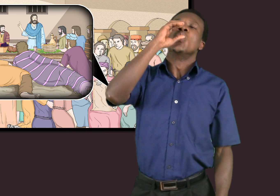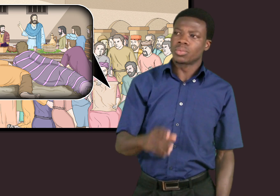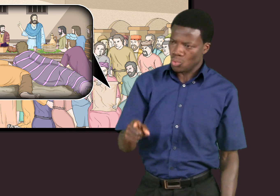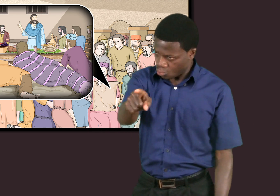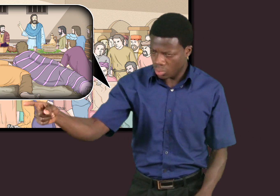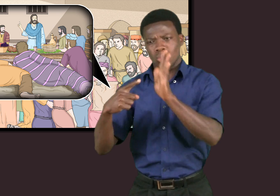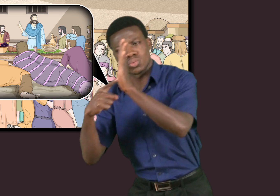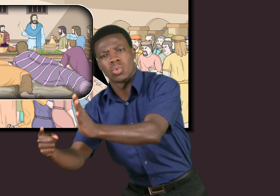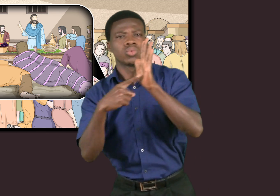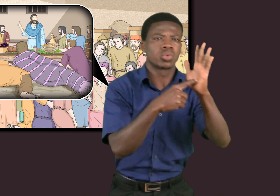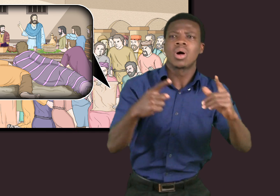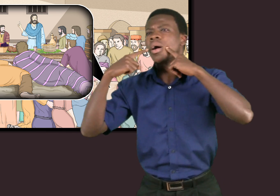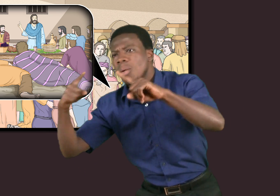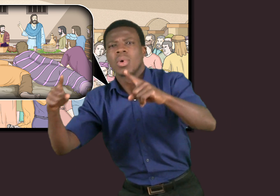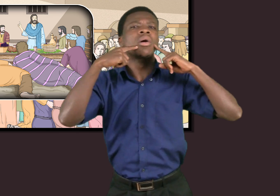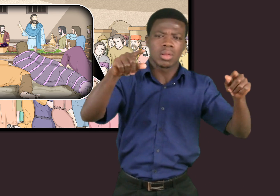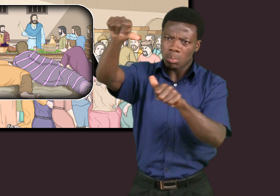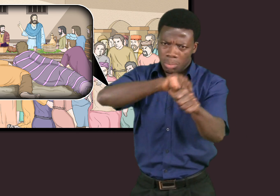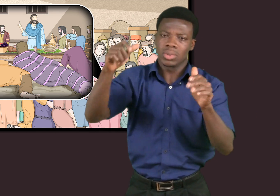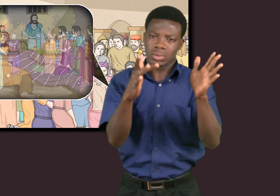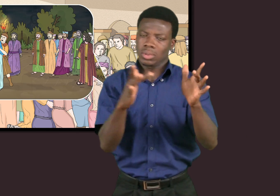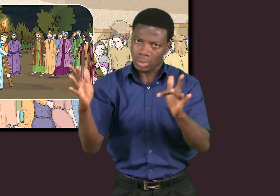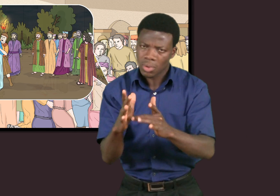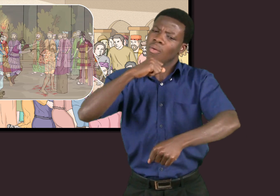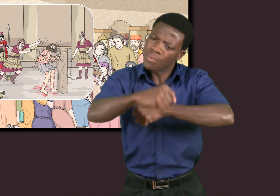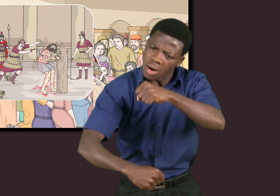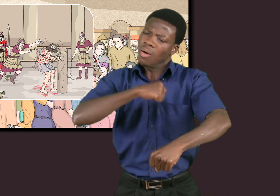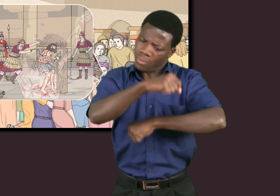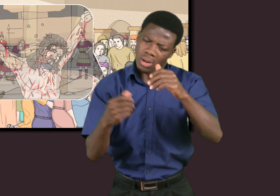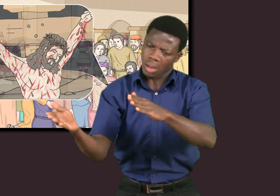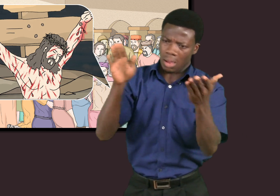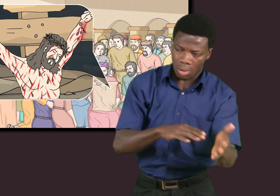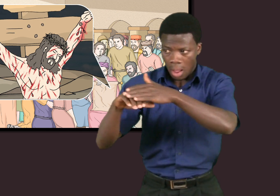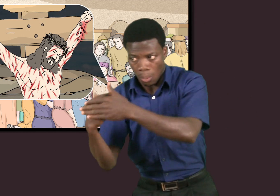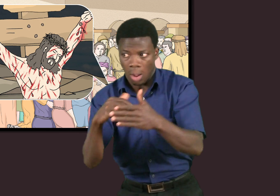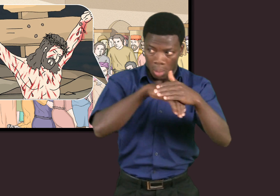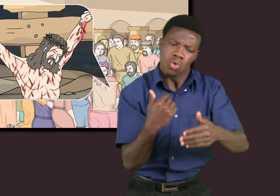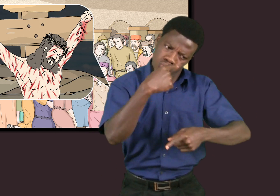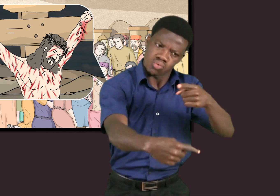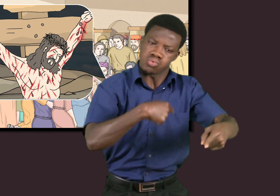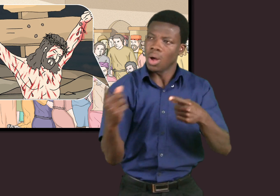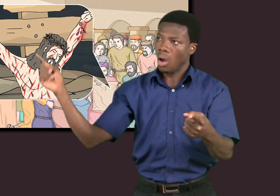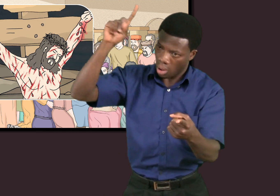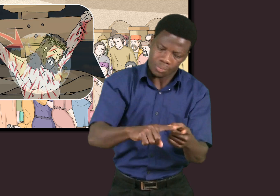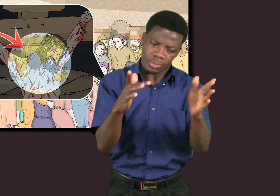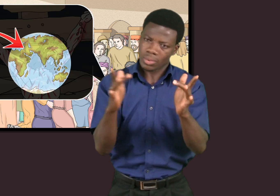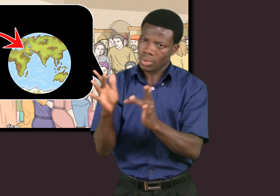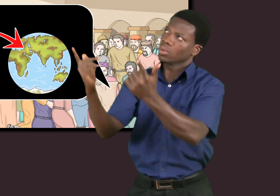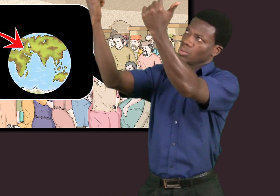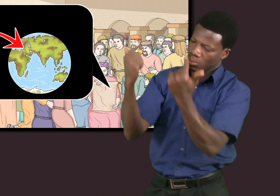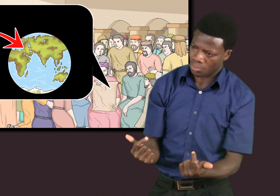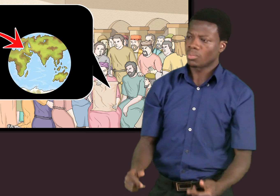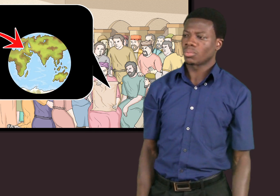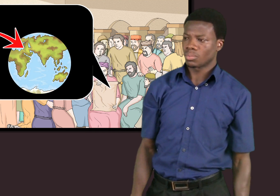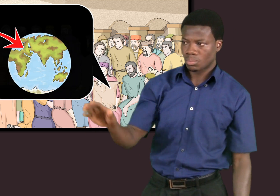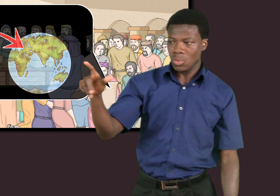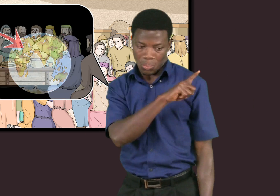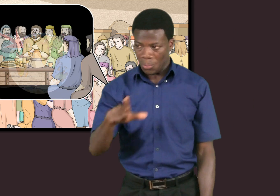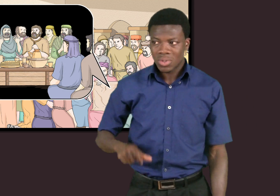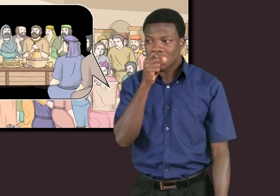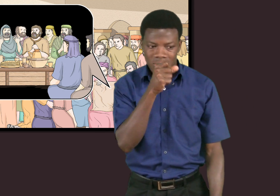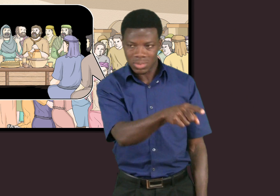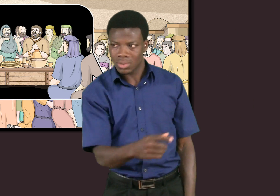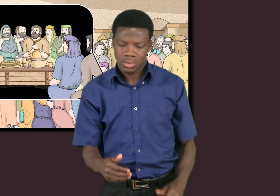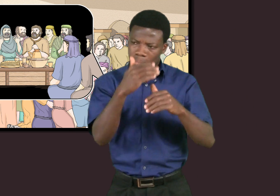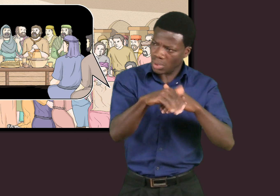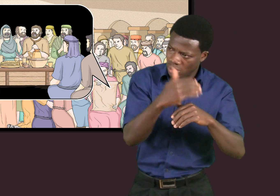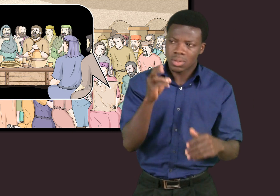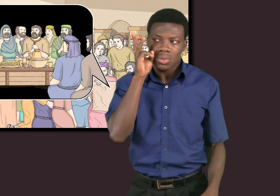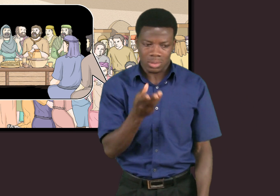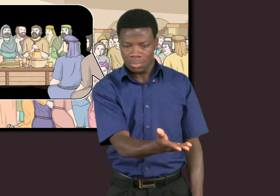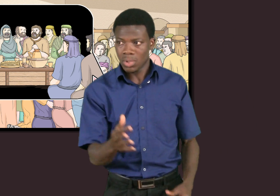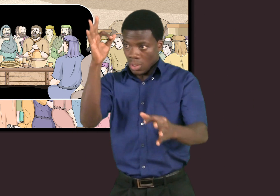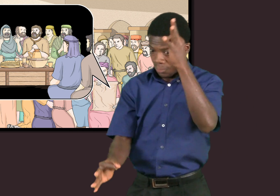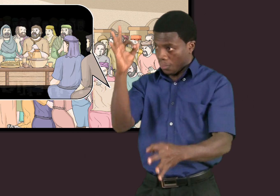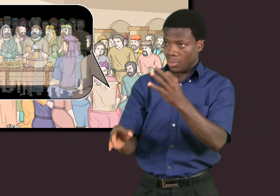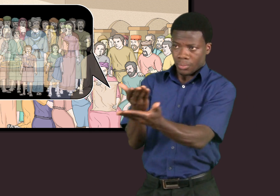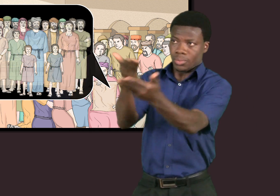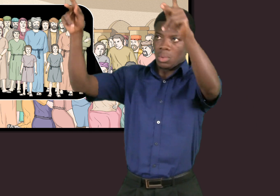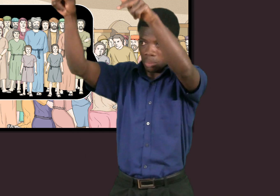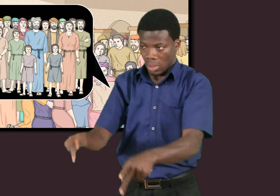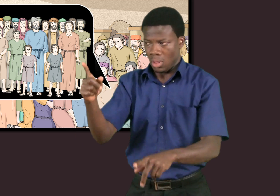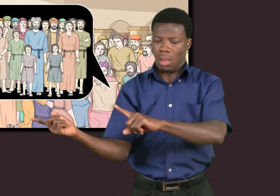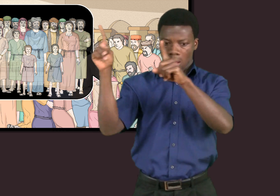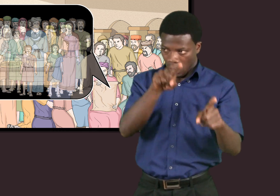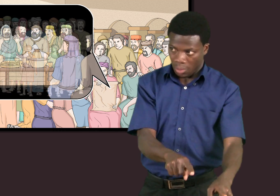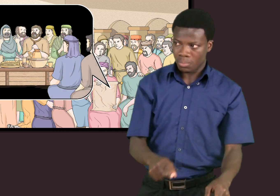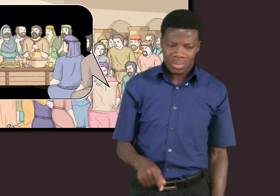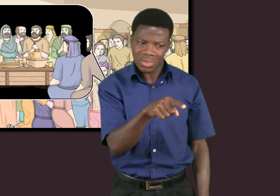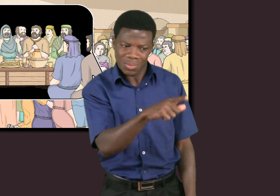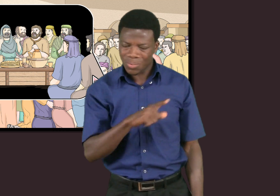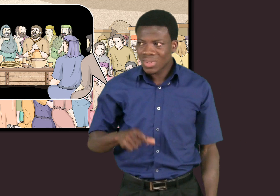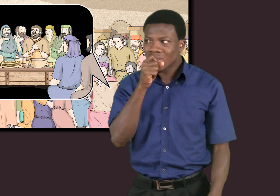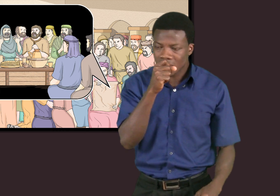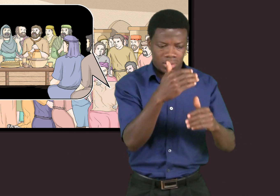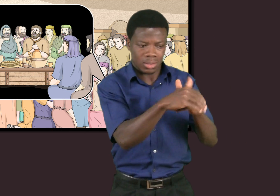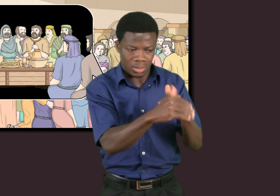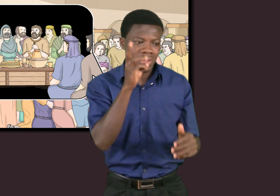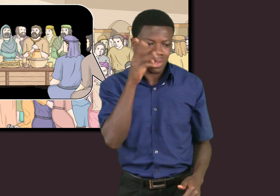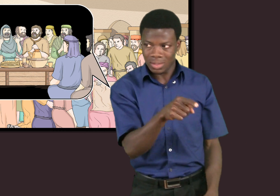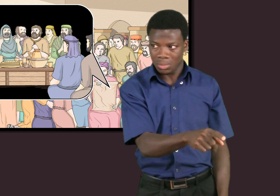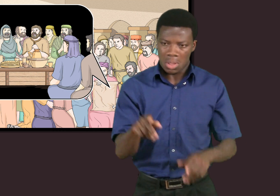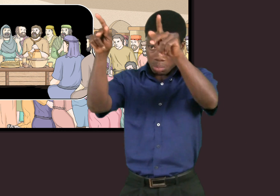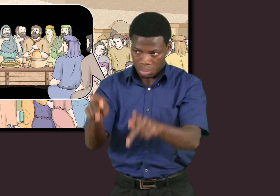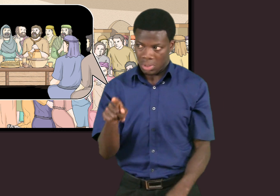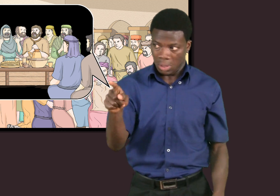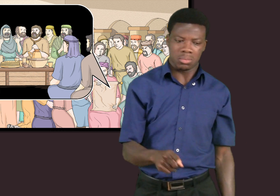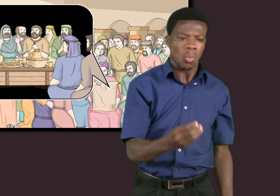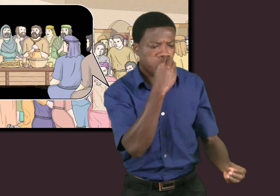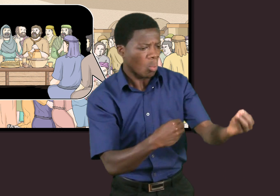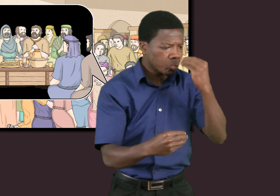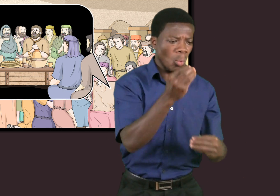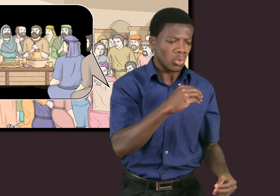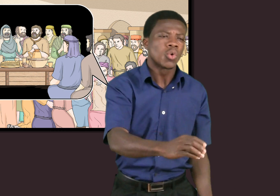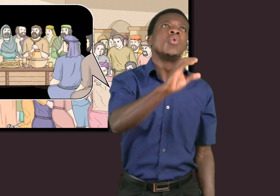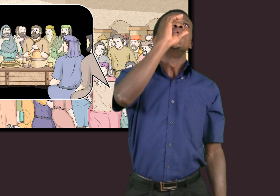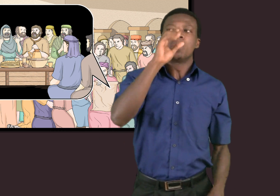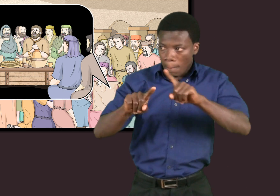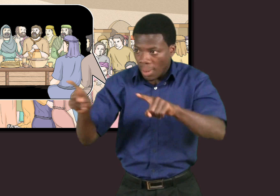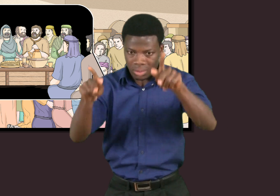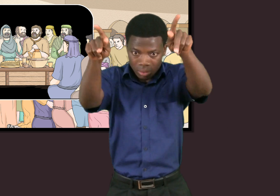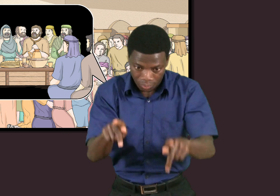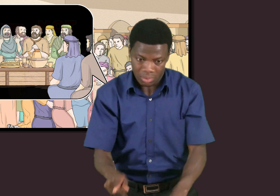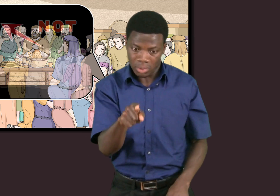For as often as you eat this bread and drink this cup, you proclaim the Lord’s death until He comes.